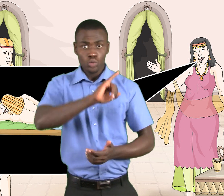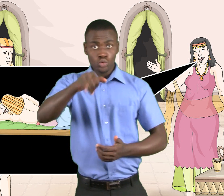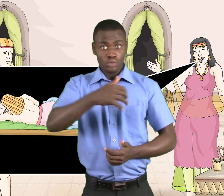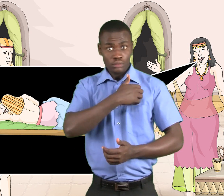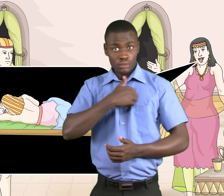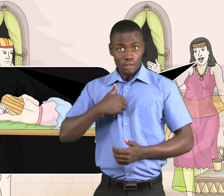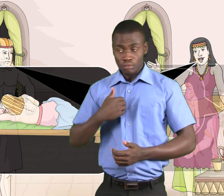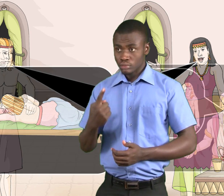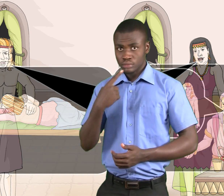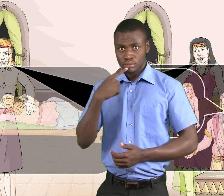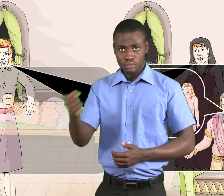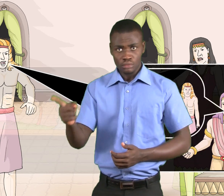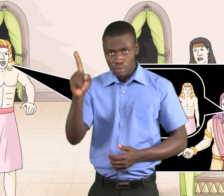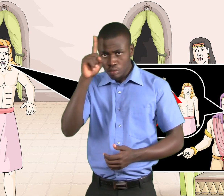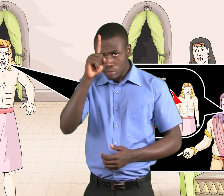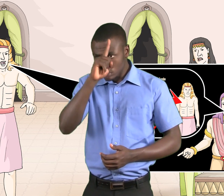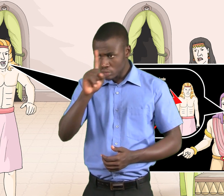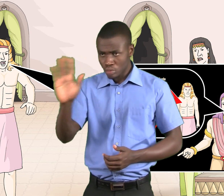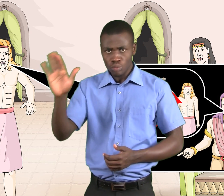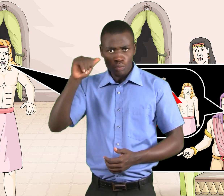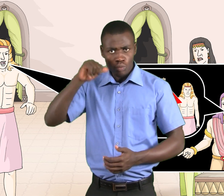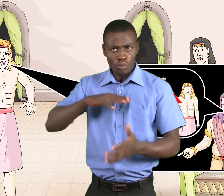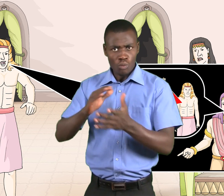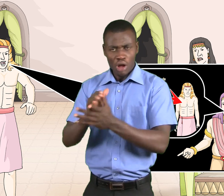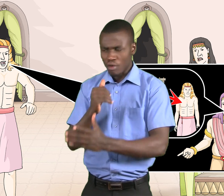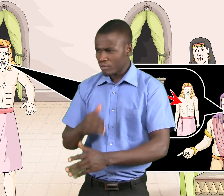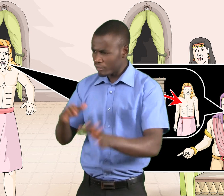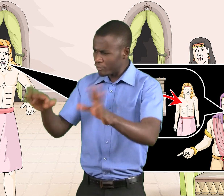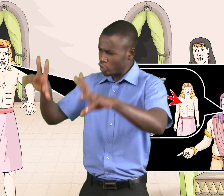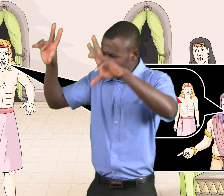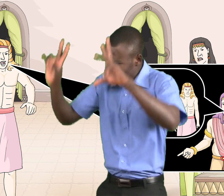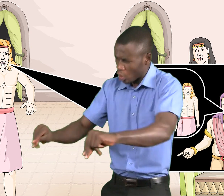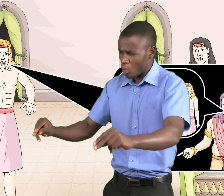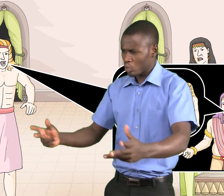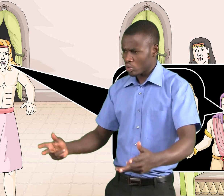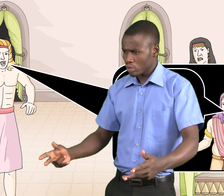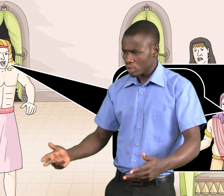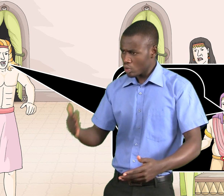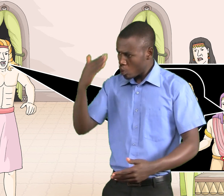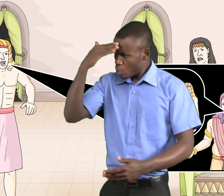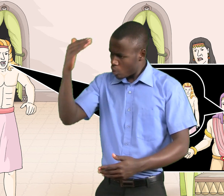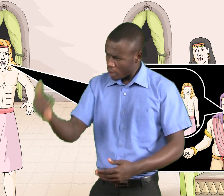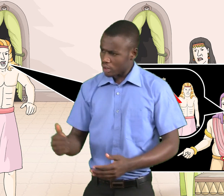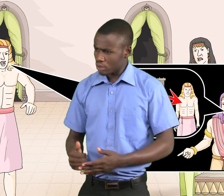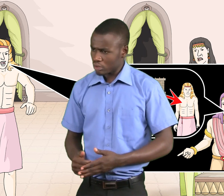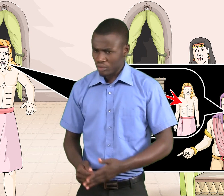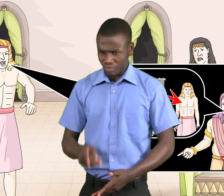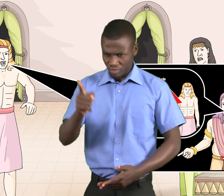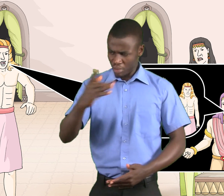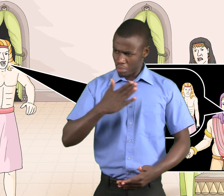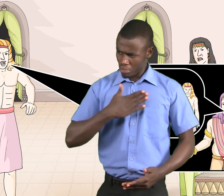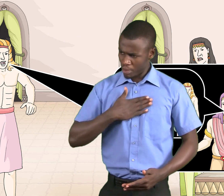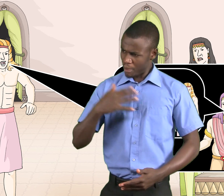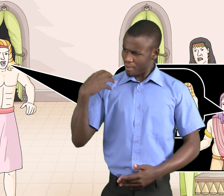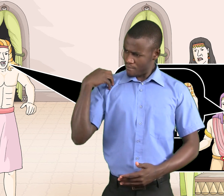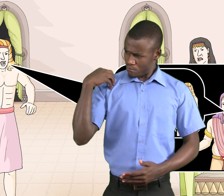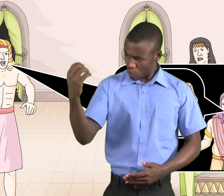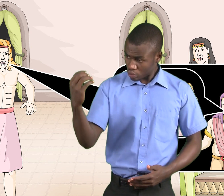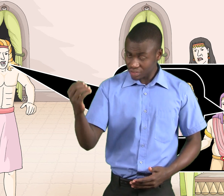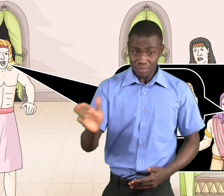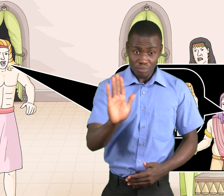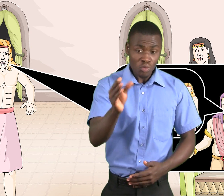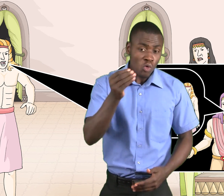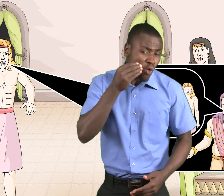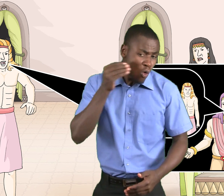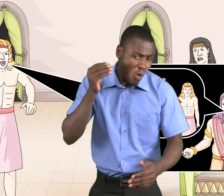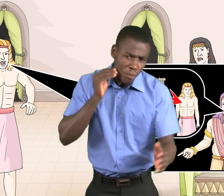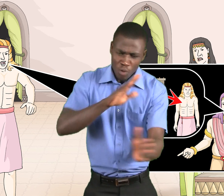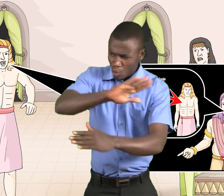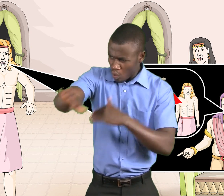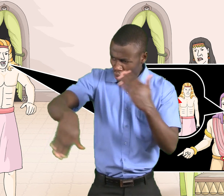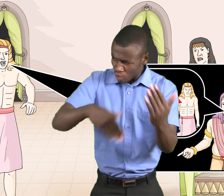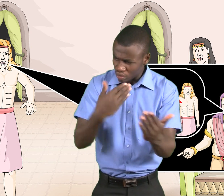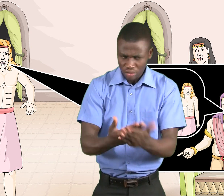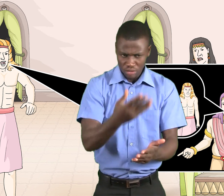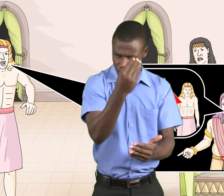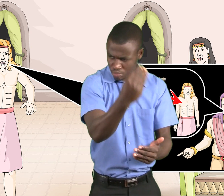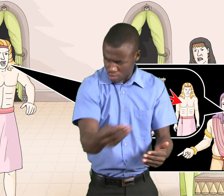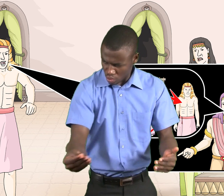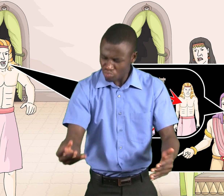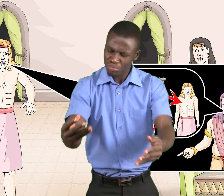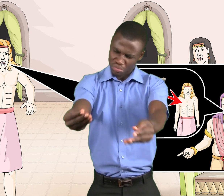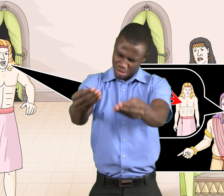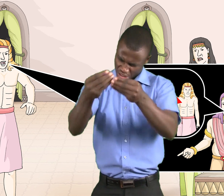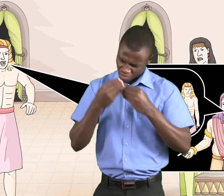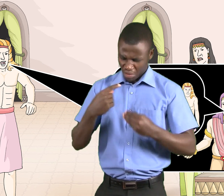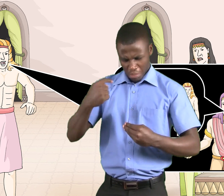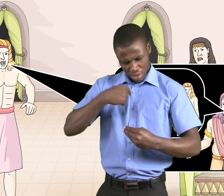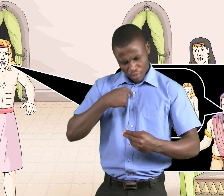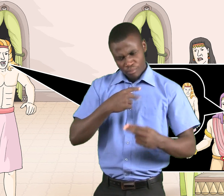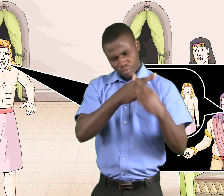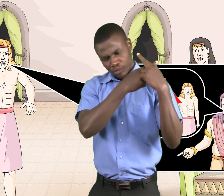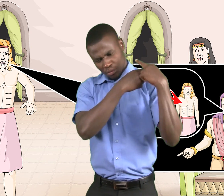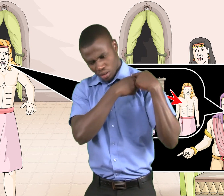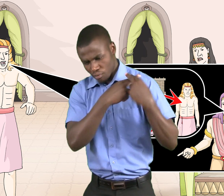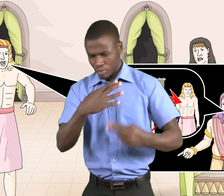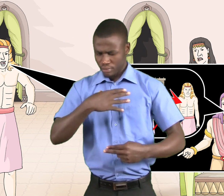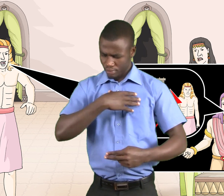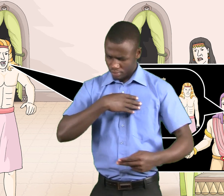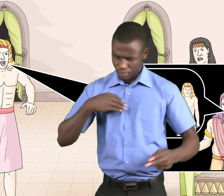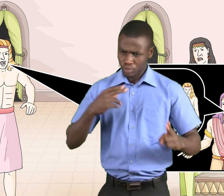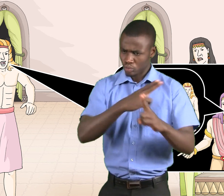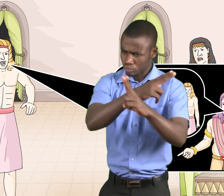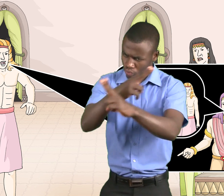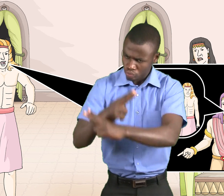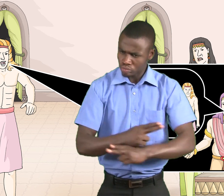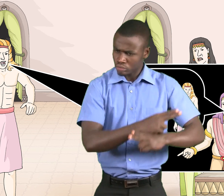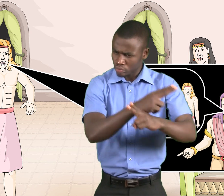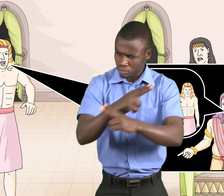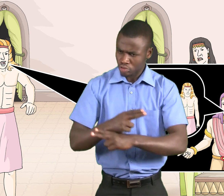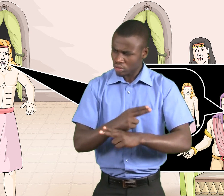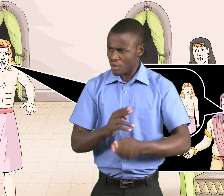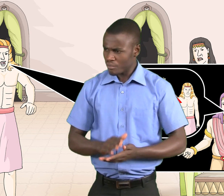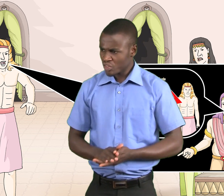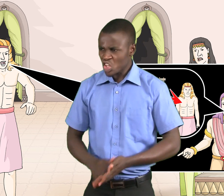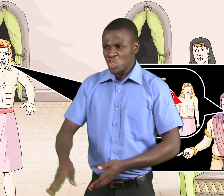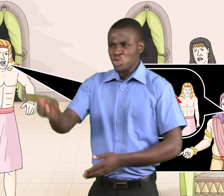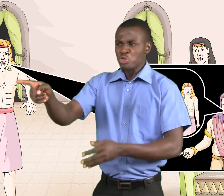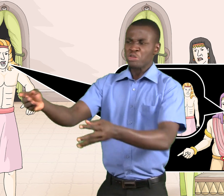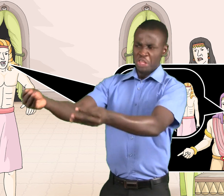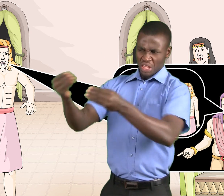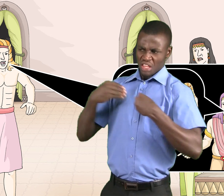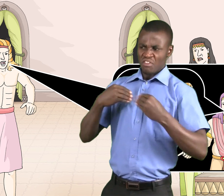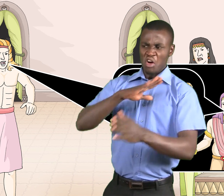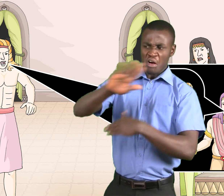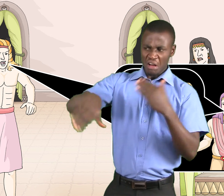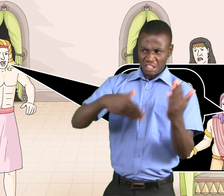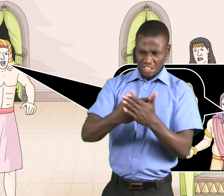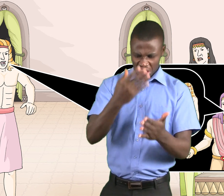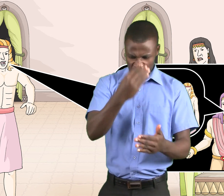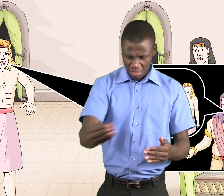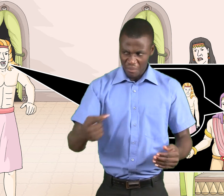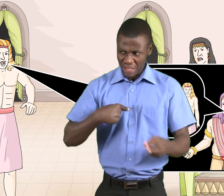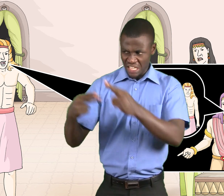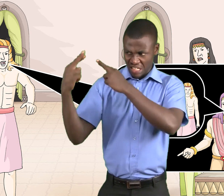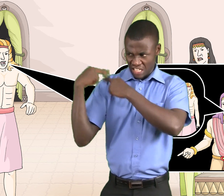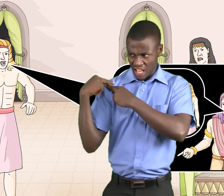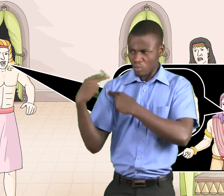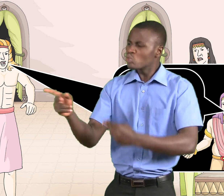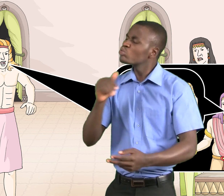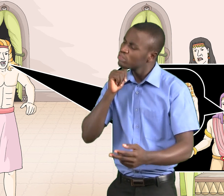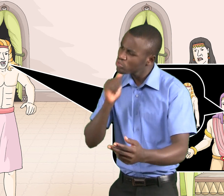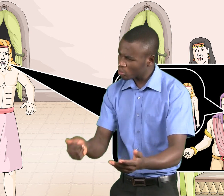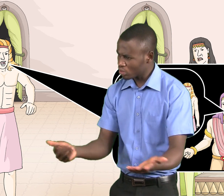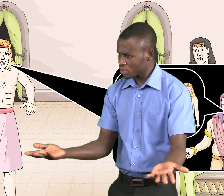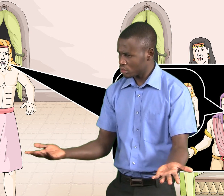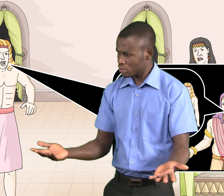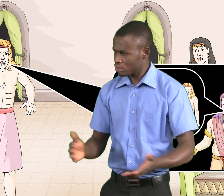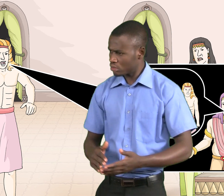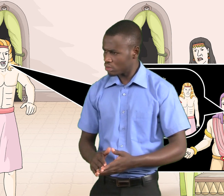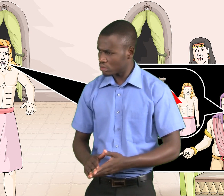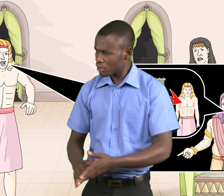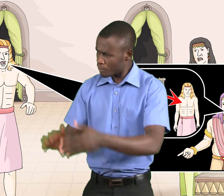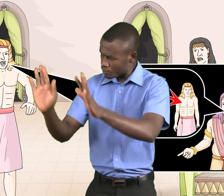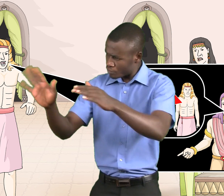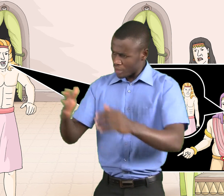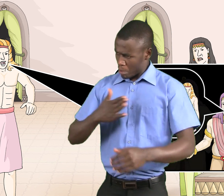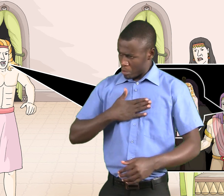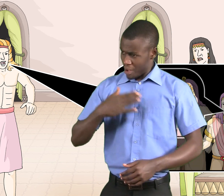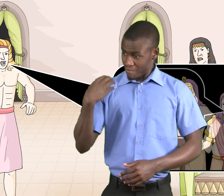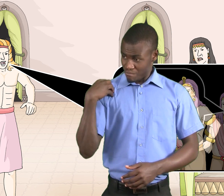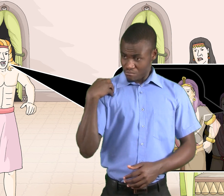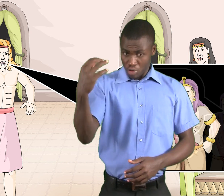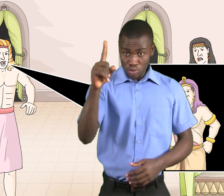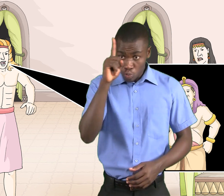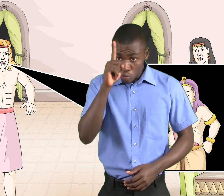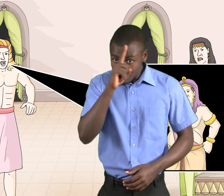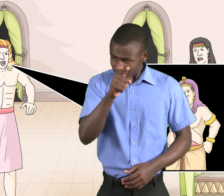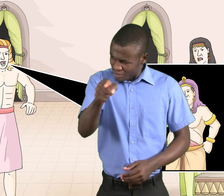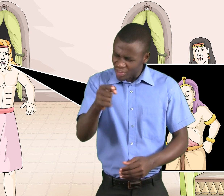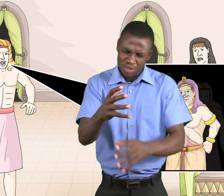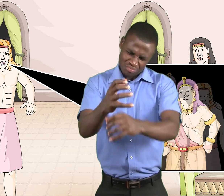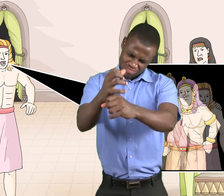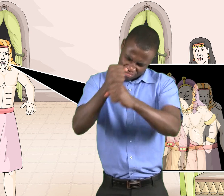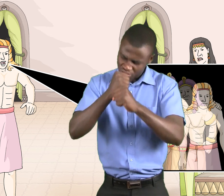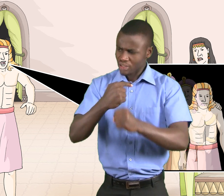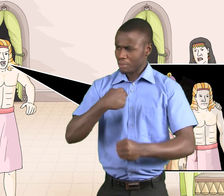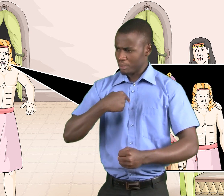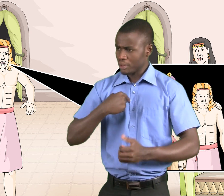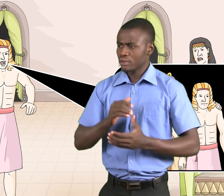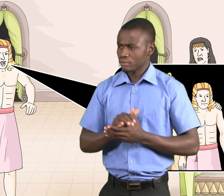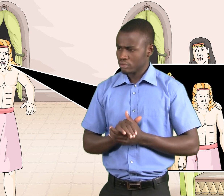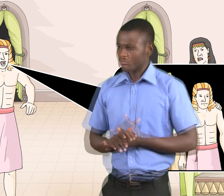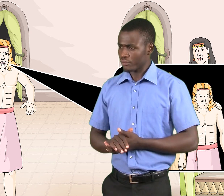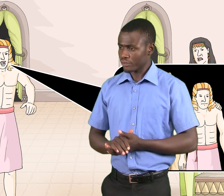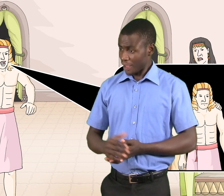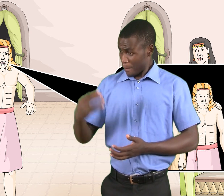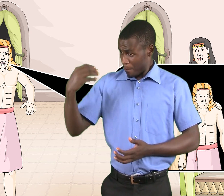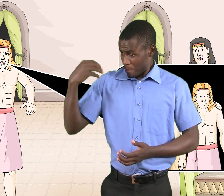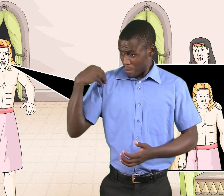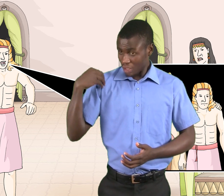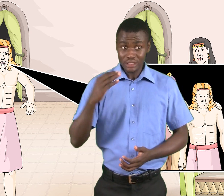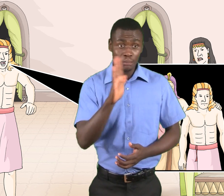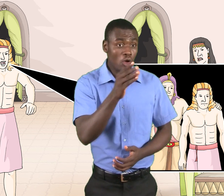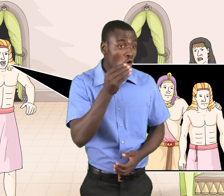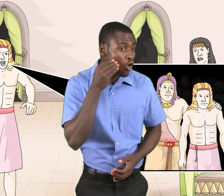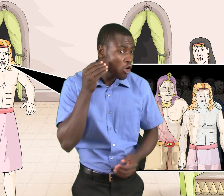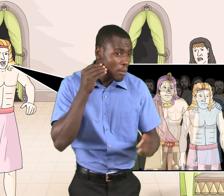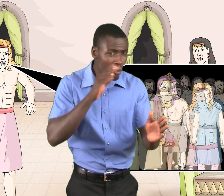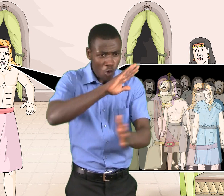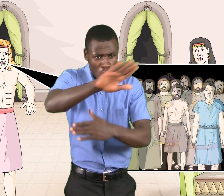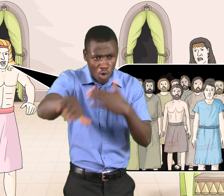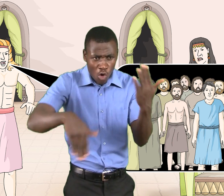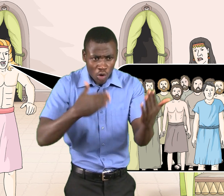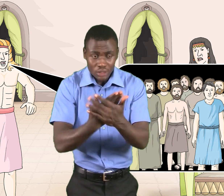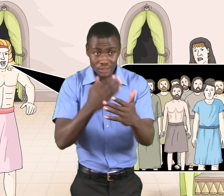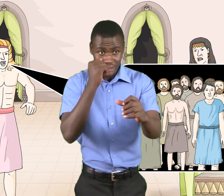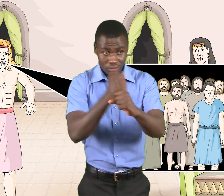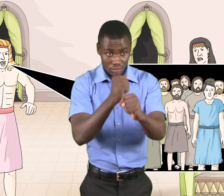“Look,” he said to his master’s wife, “with me here, my master does not concern himself with anything in his house, and he has entrusted everything he owns to my care.